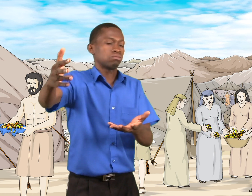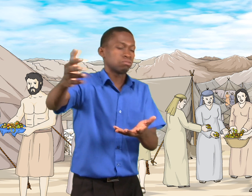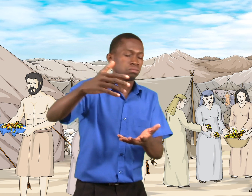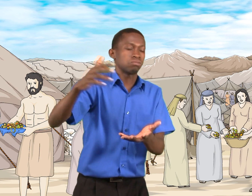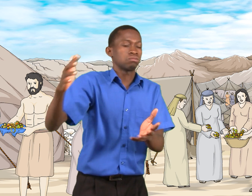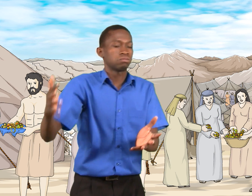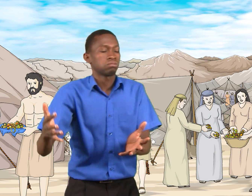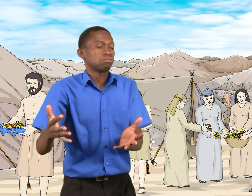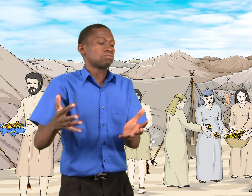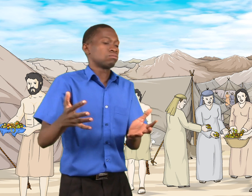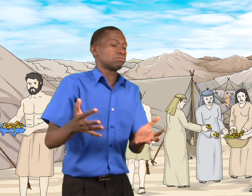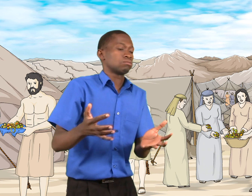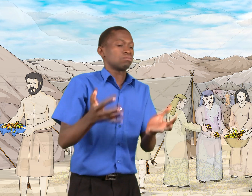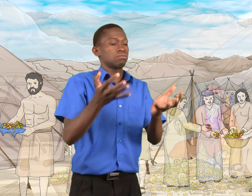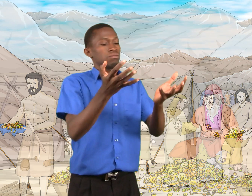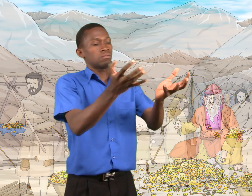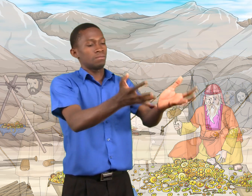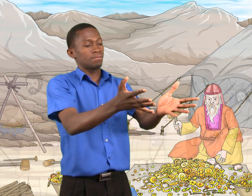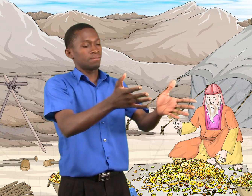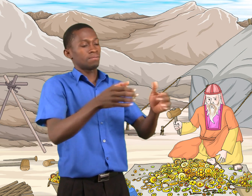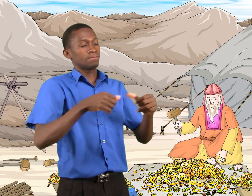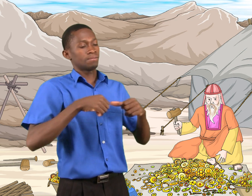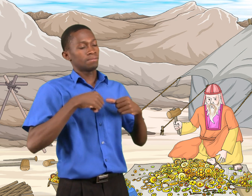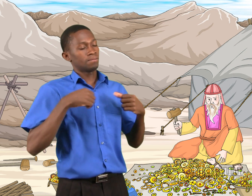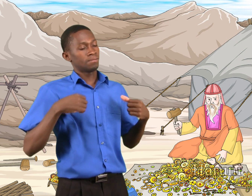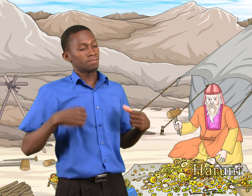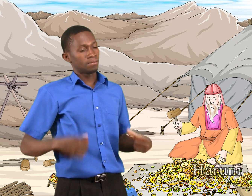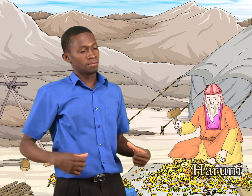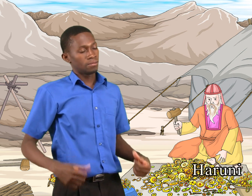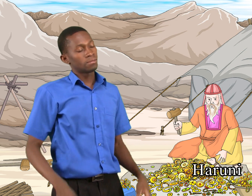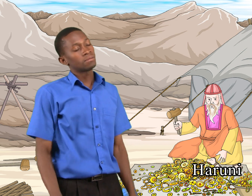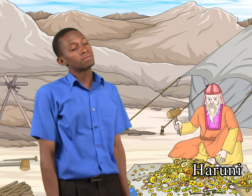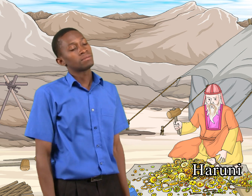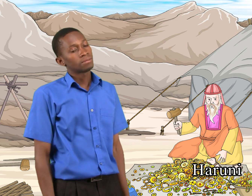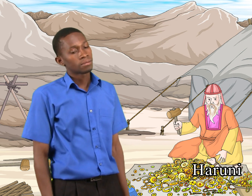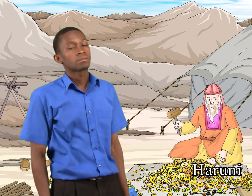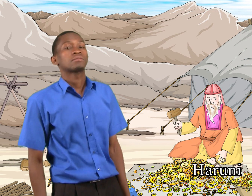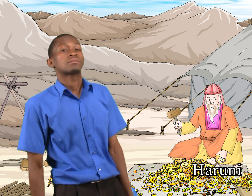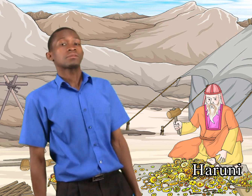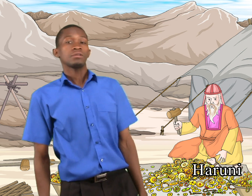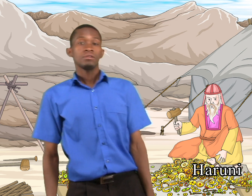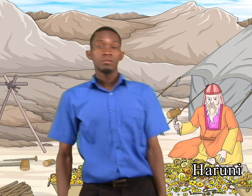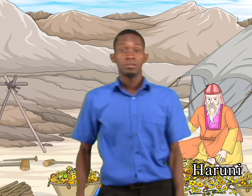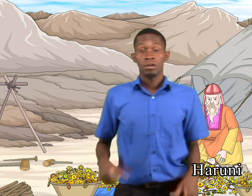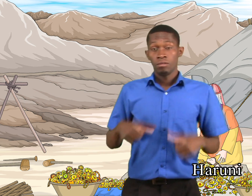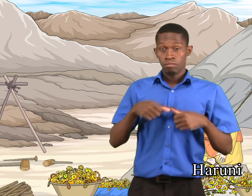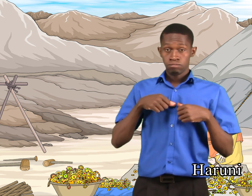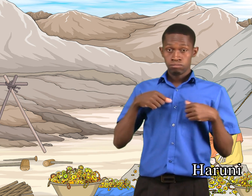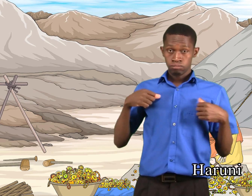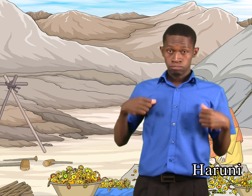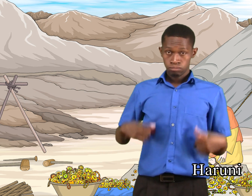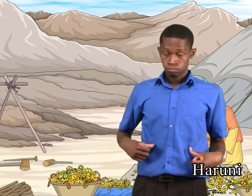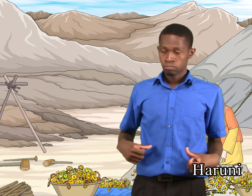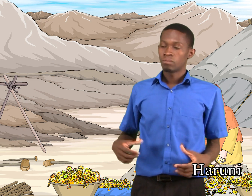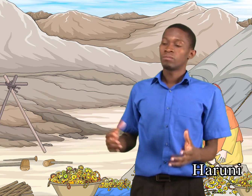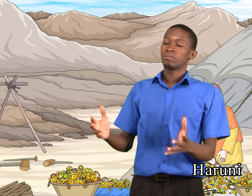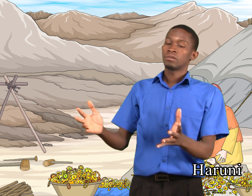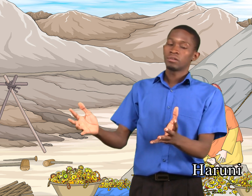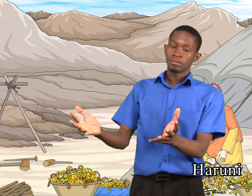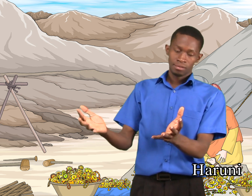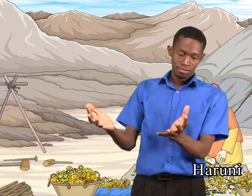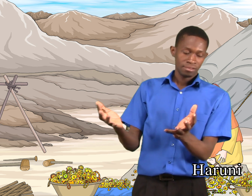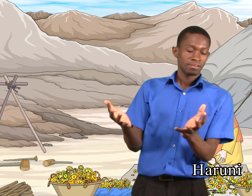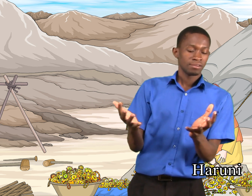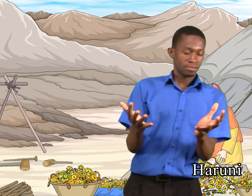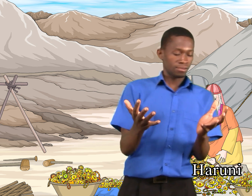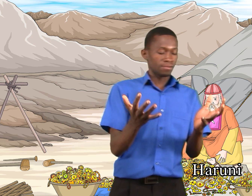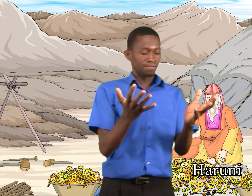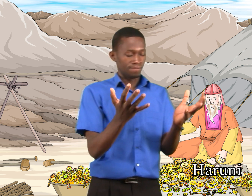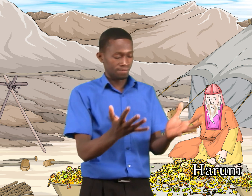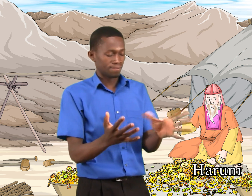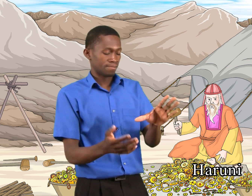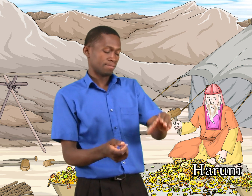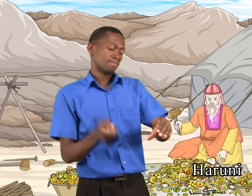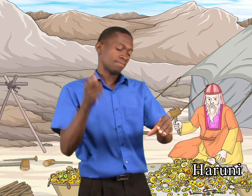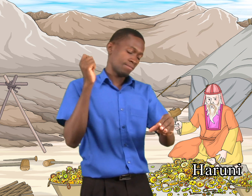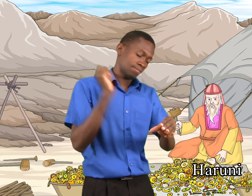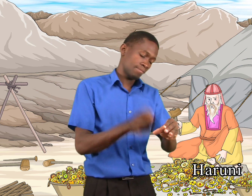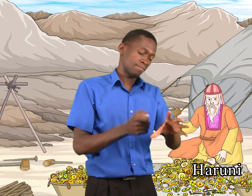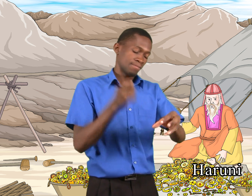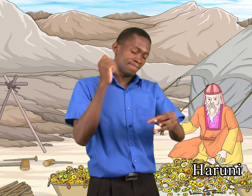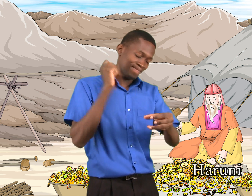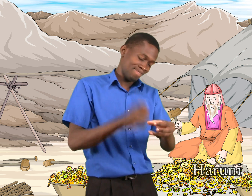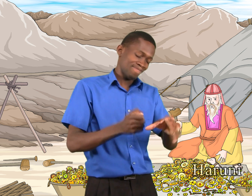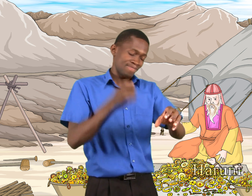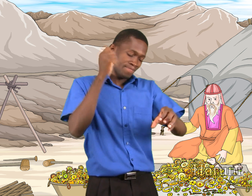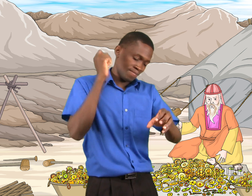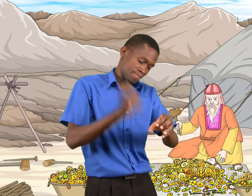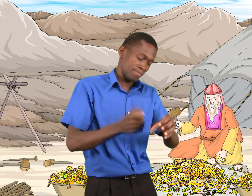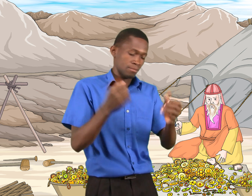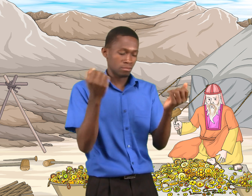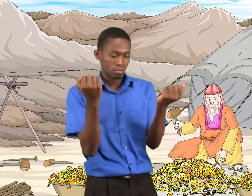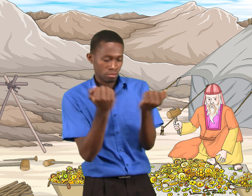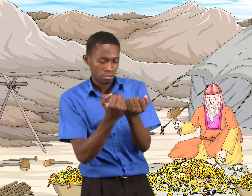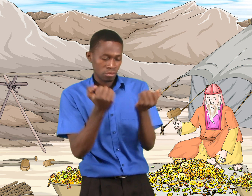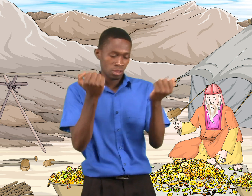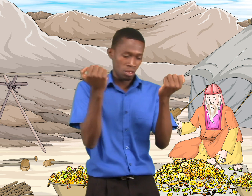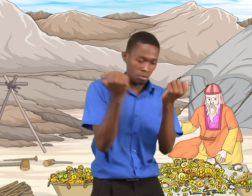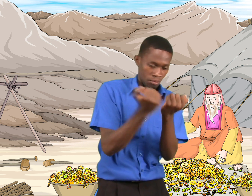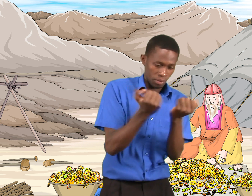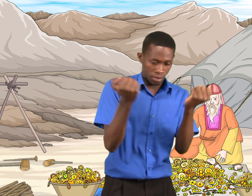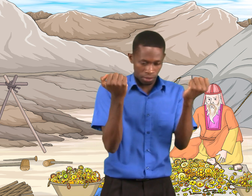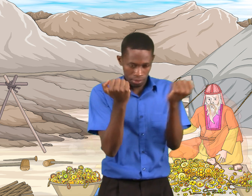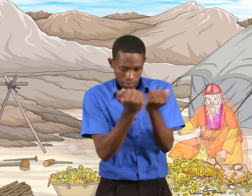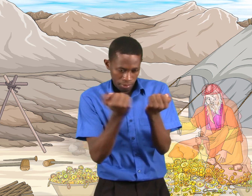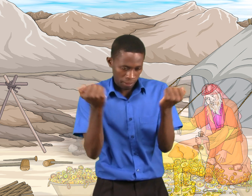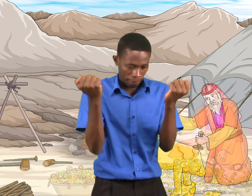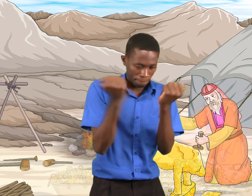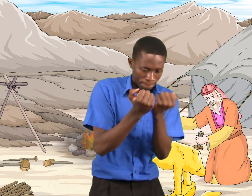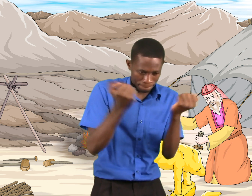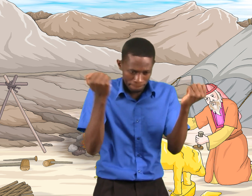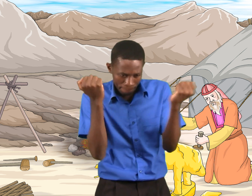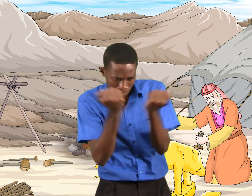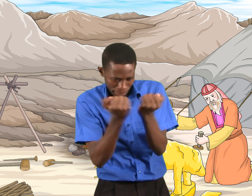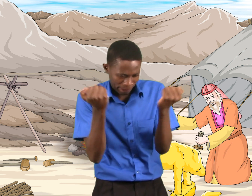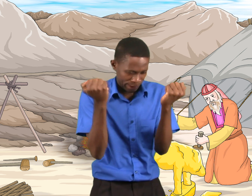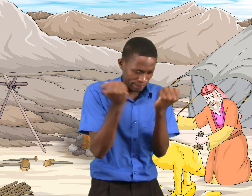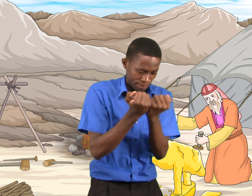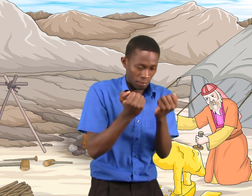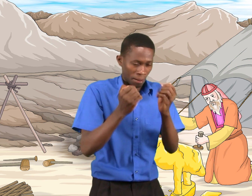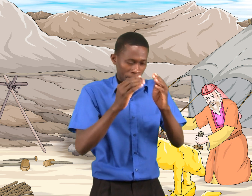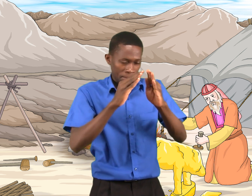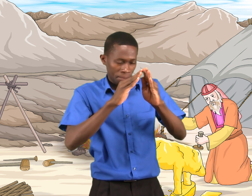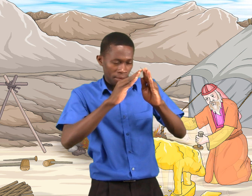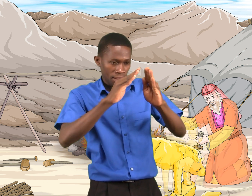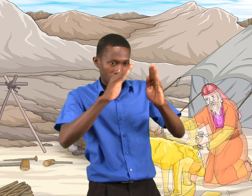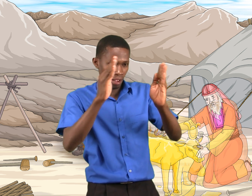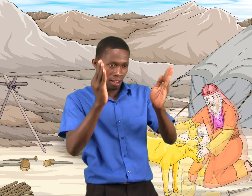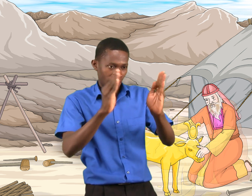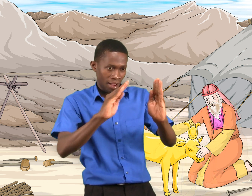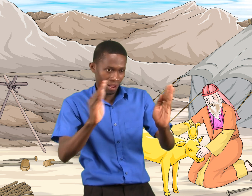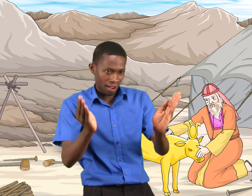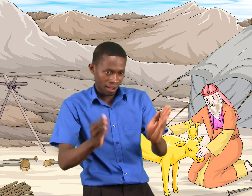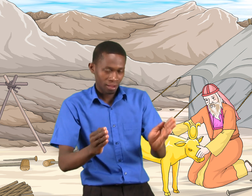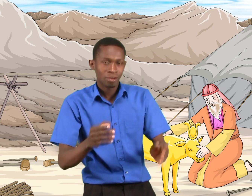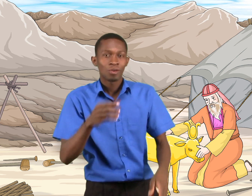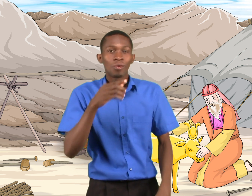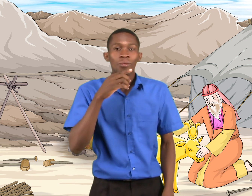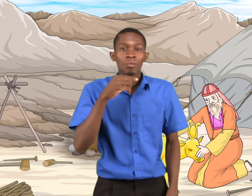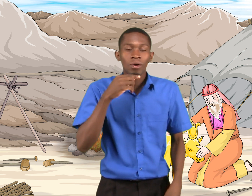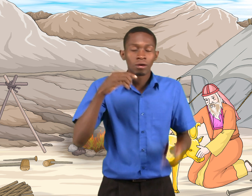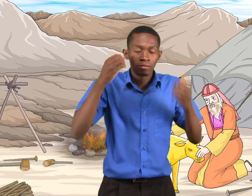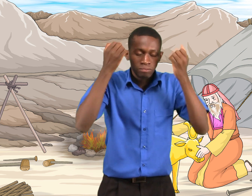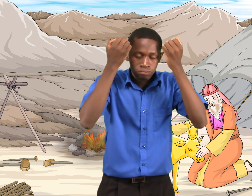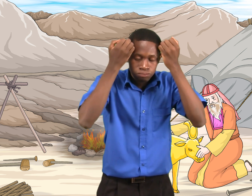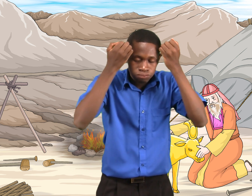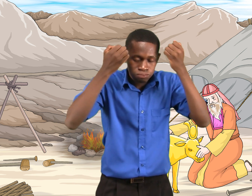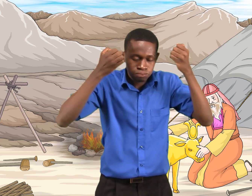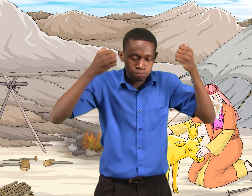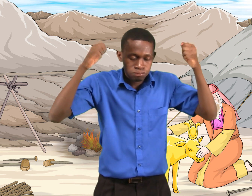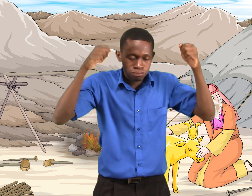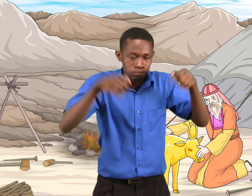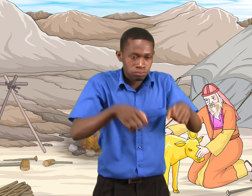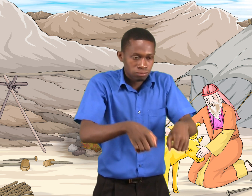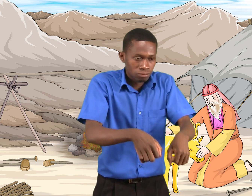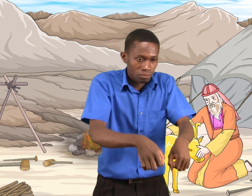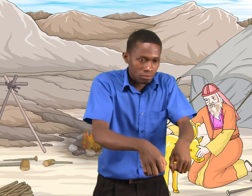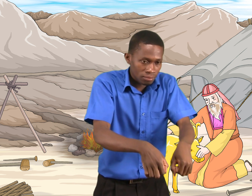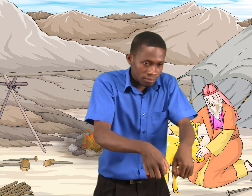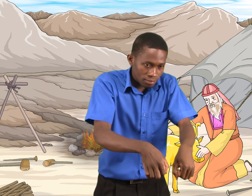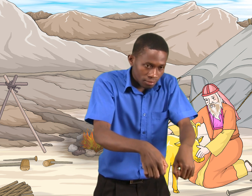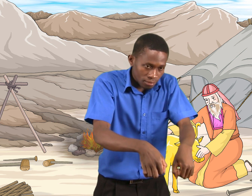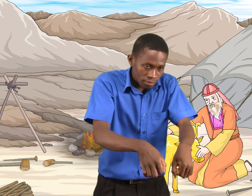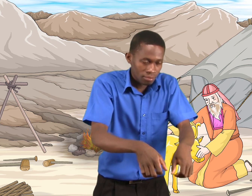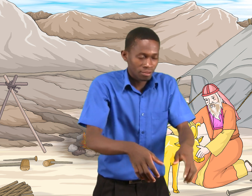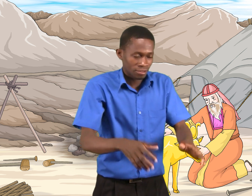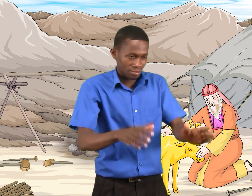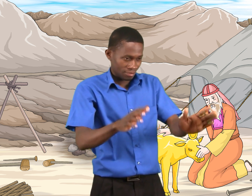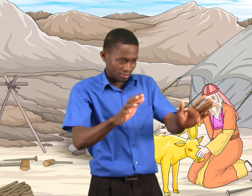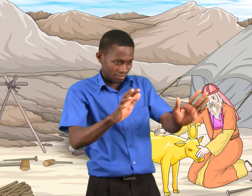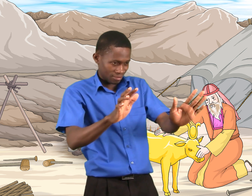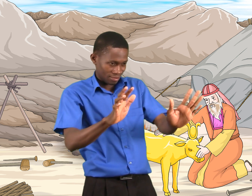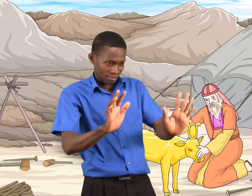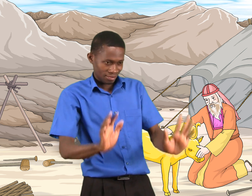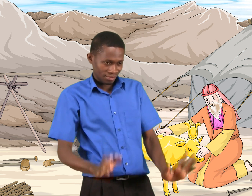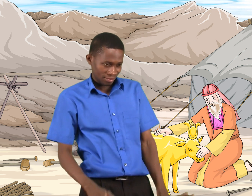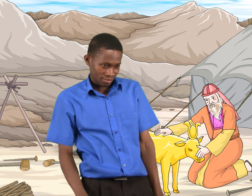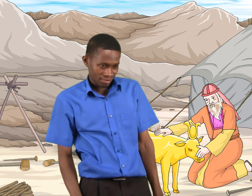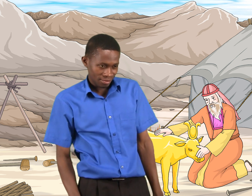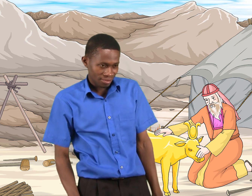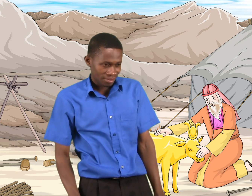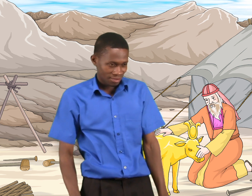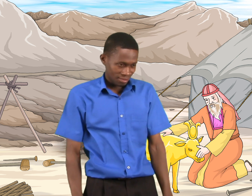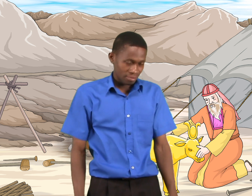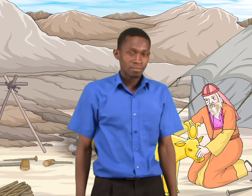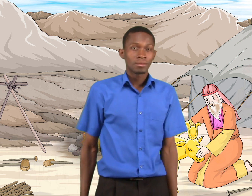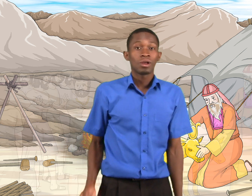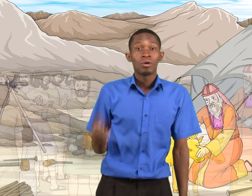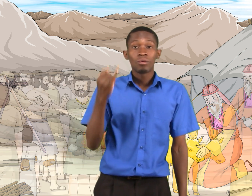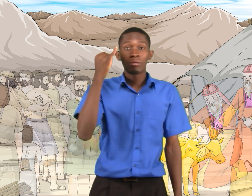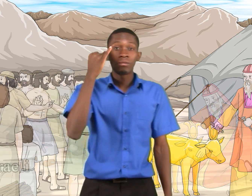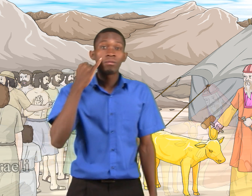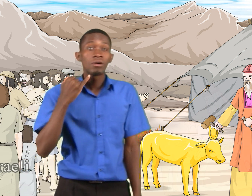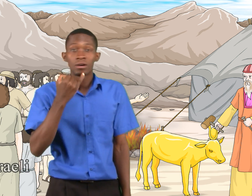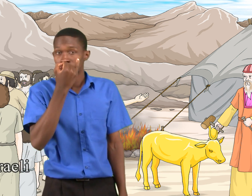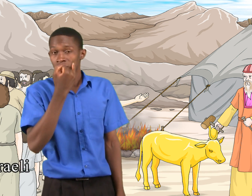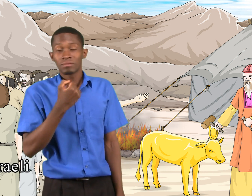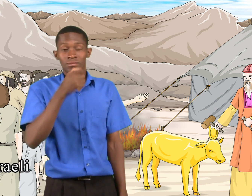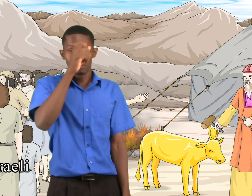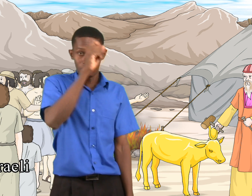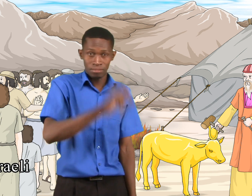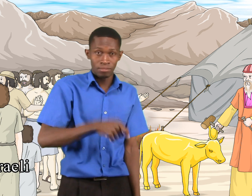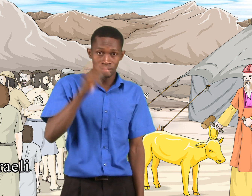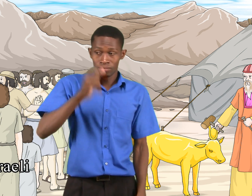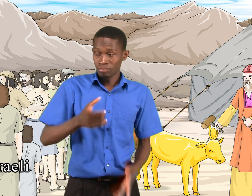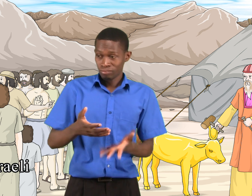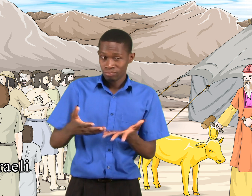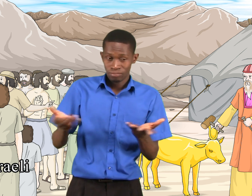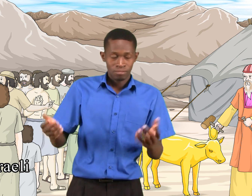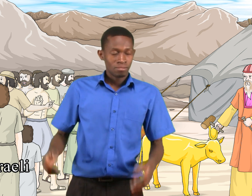He took the gold from their hands, and with an engraving tool he fashioned it into a molten calf.